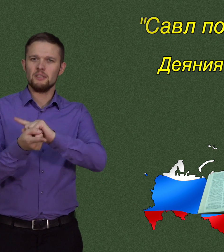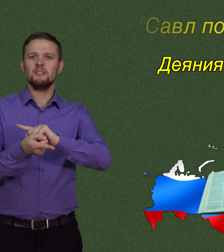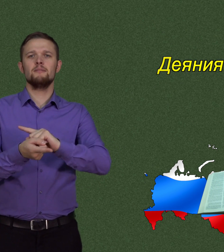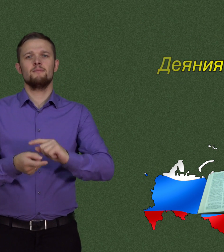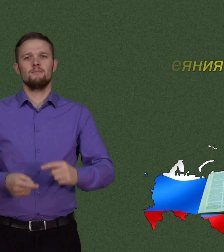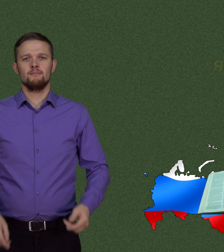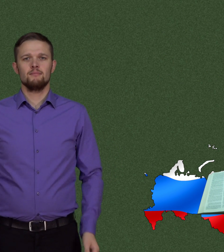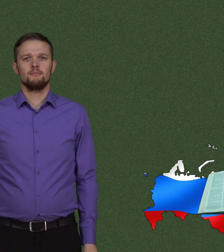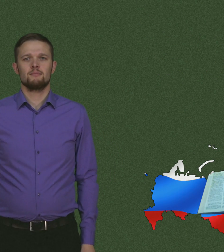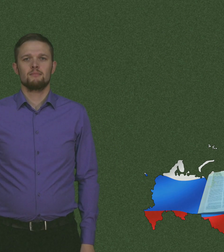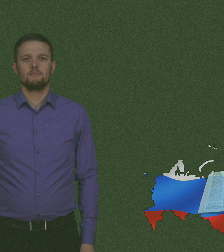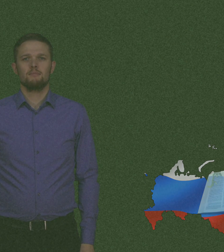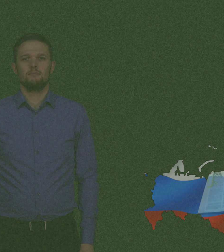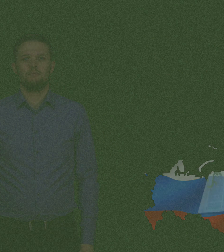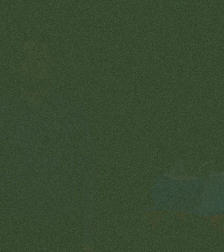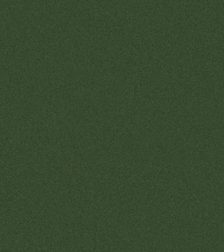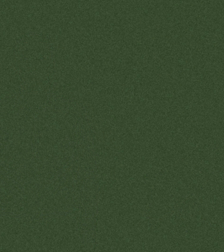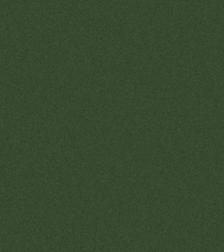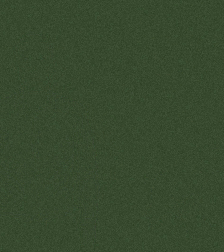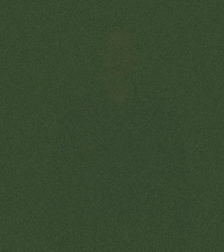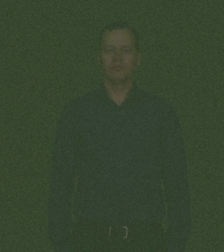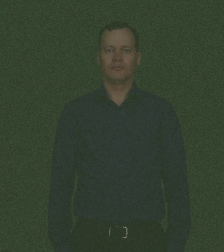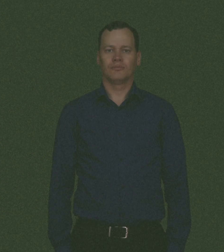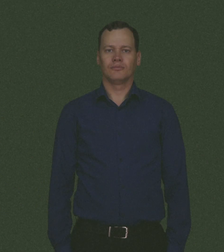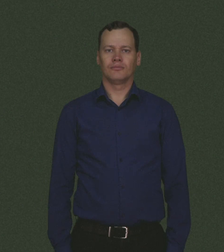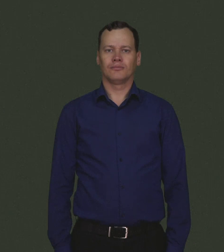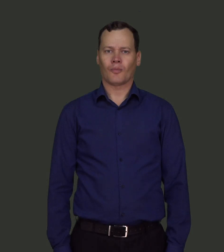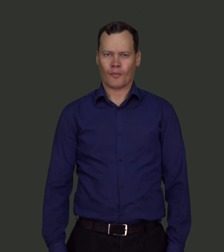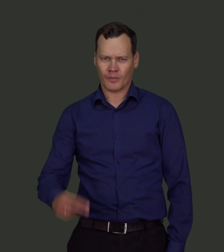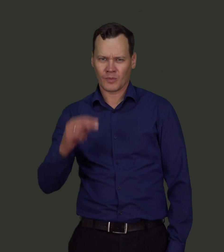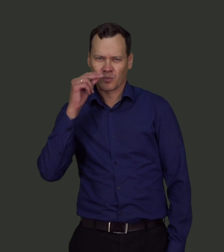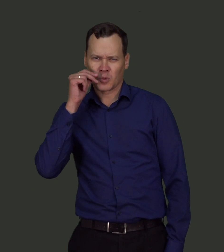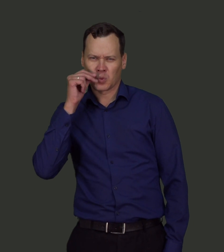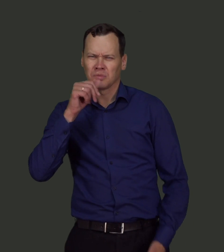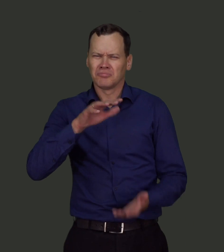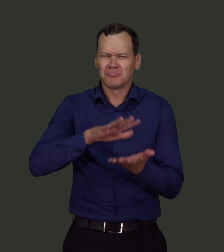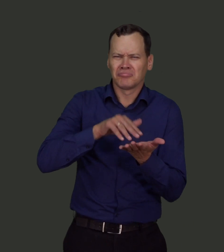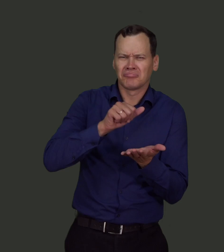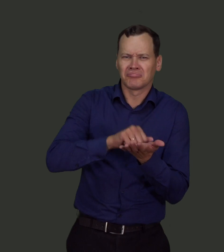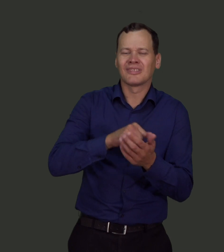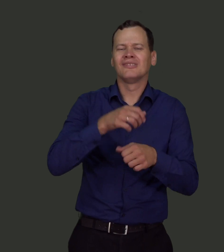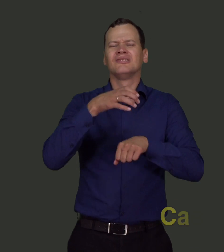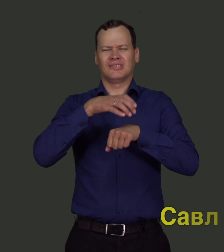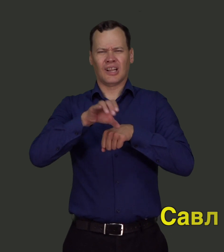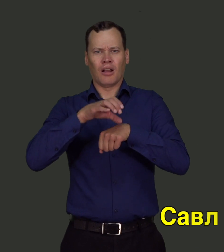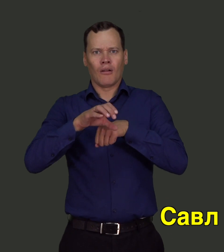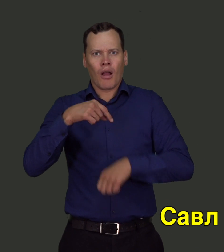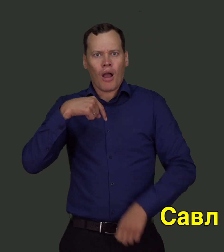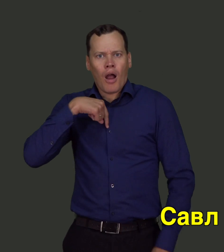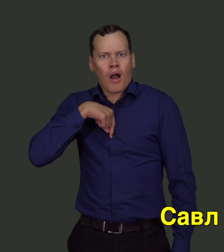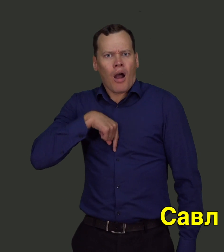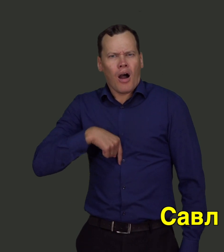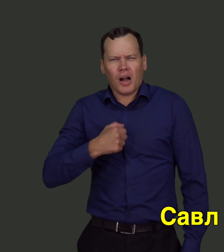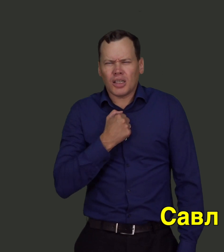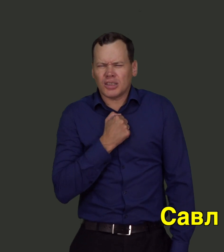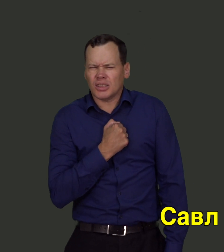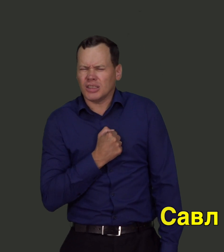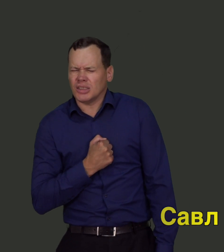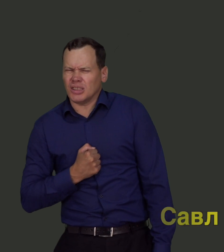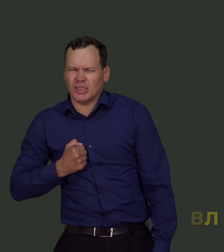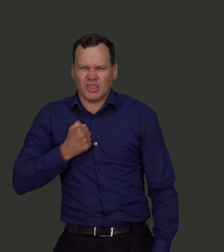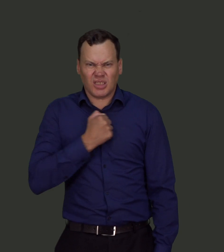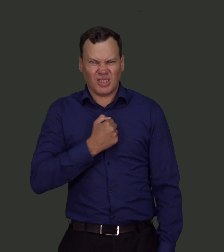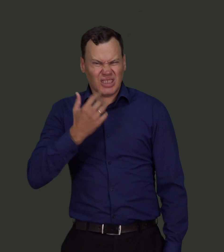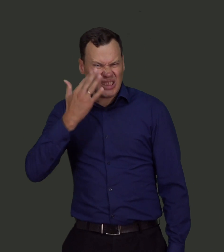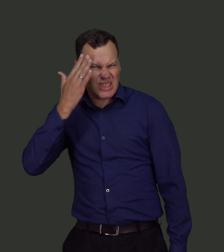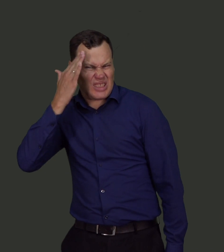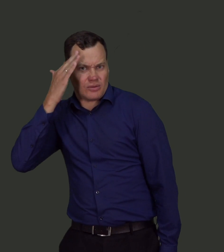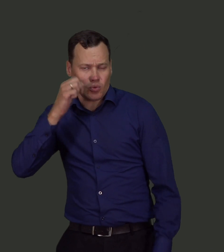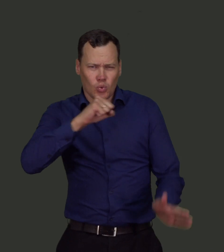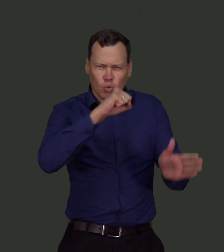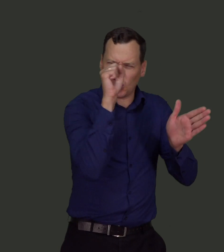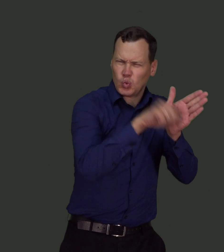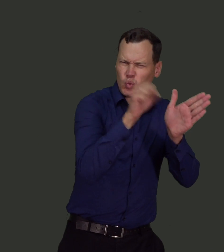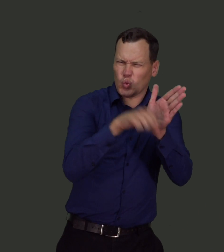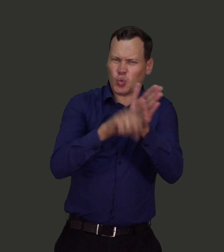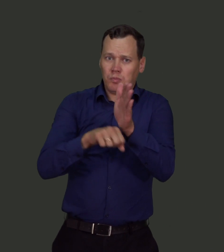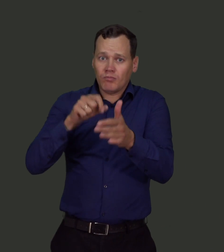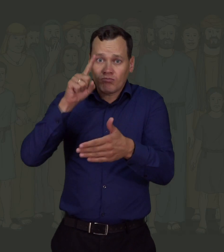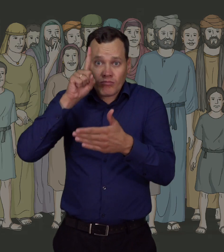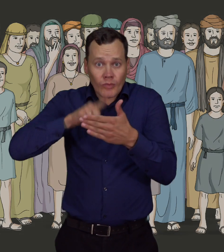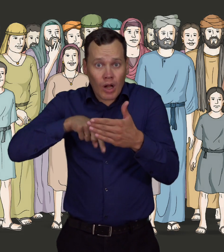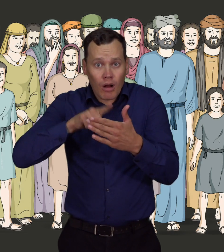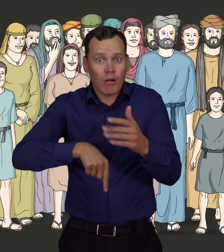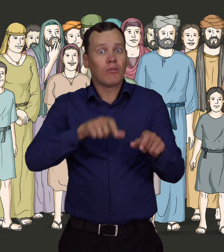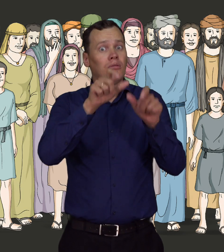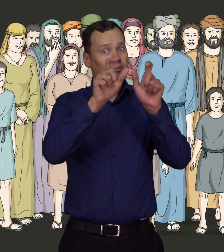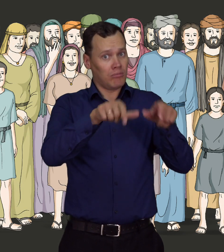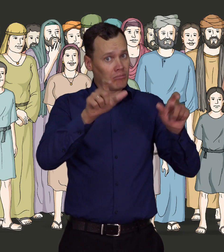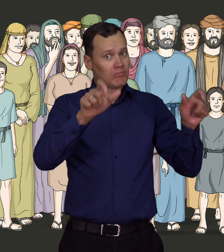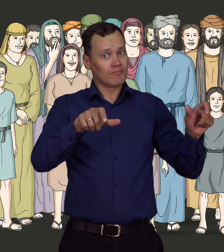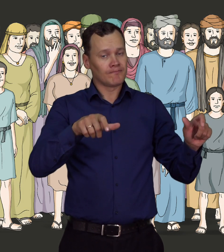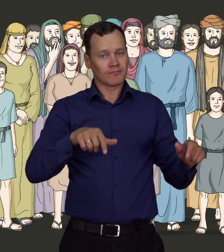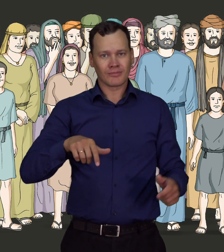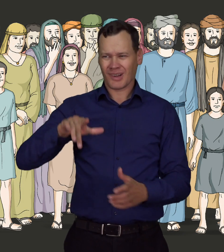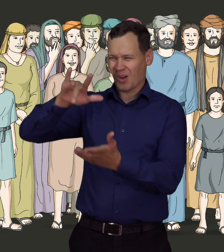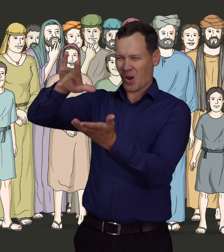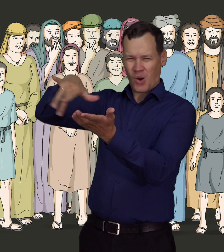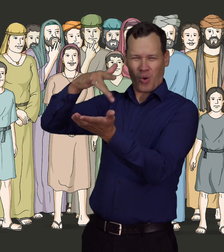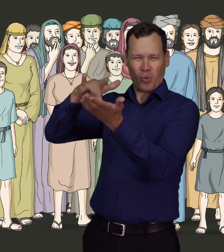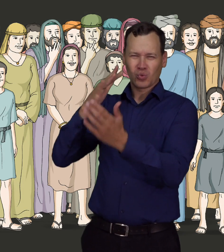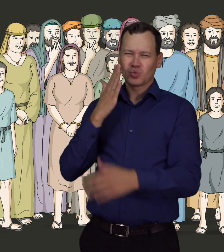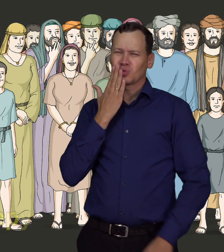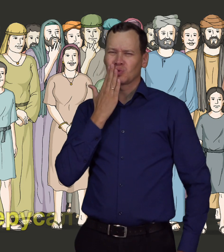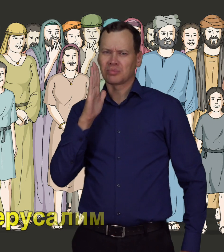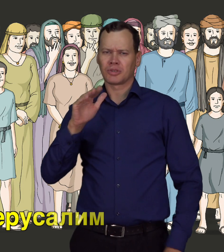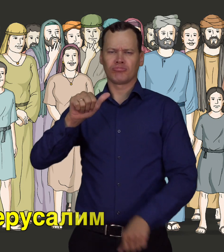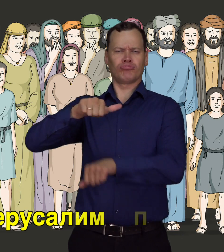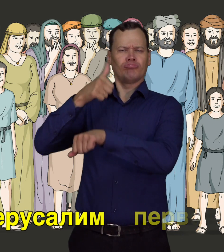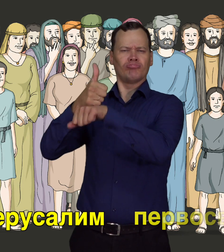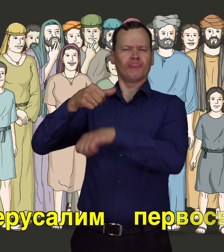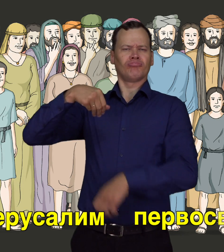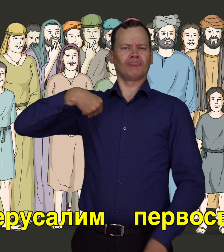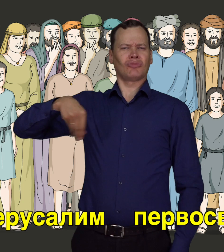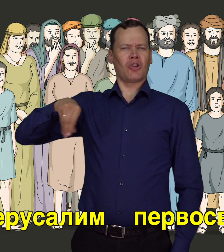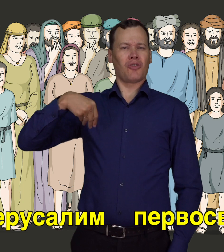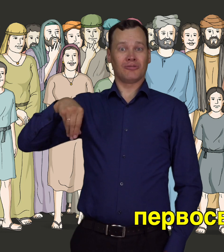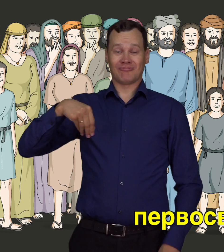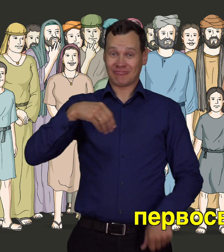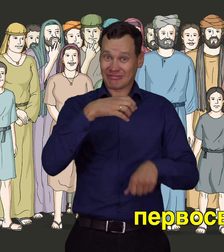Meanwhile, Saul was still breathing out murderous threats against the disciples of the Lord.